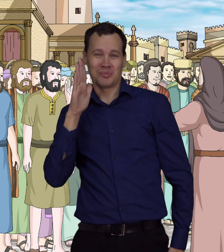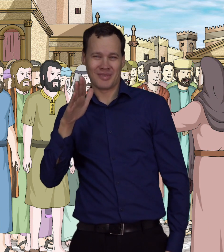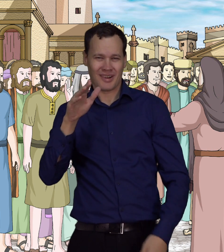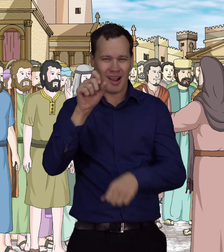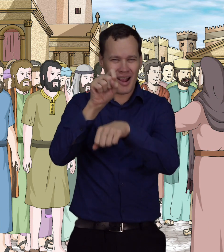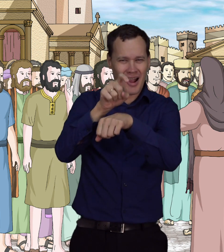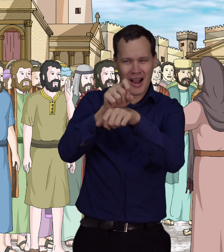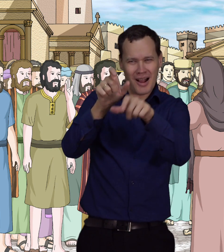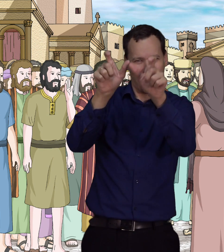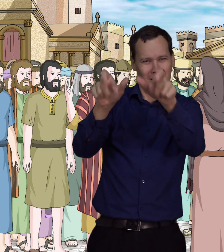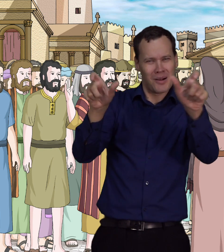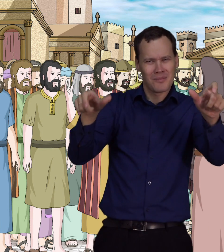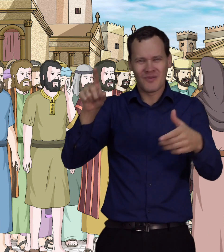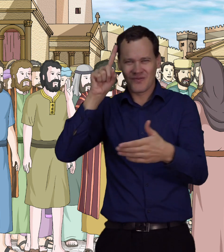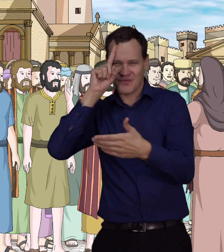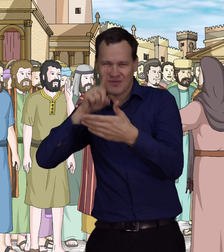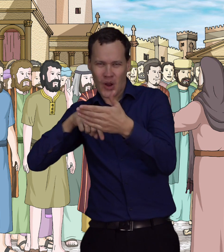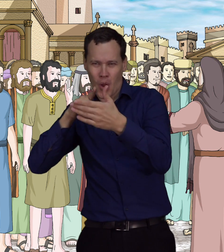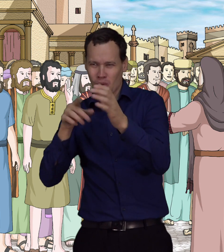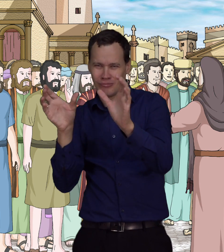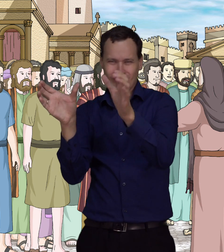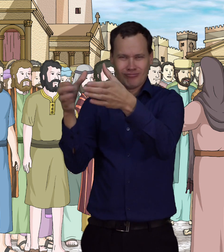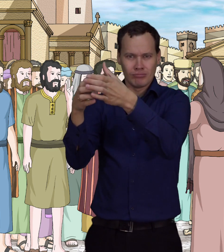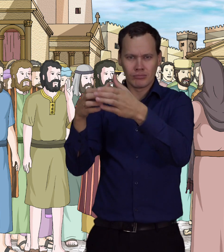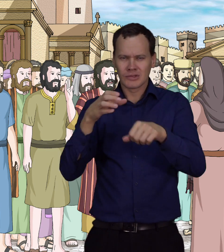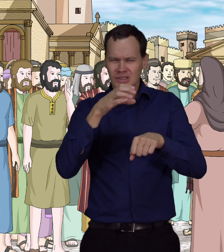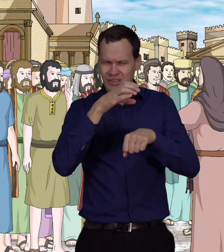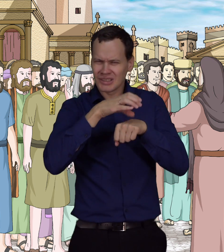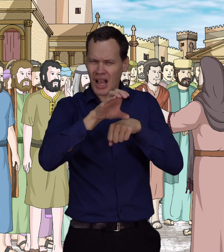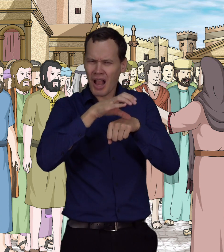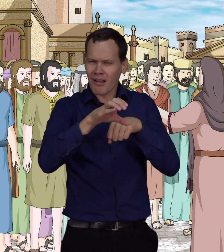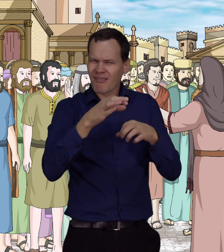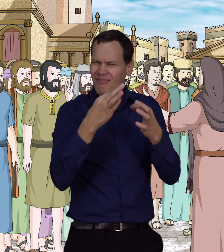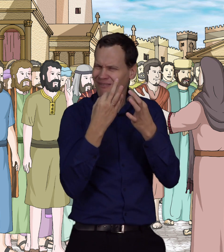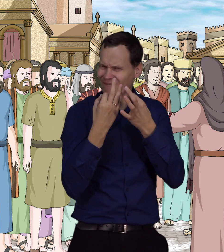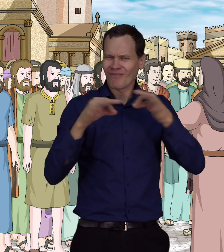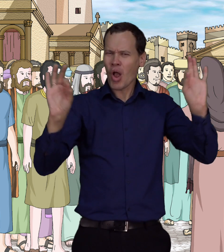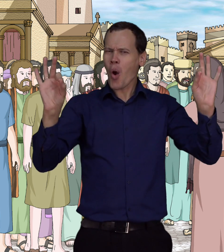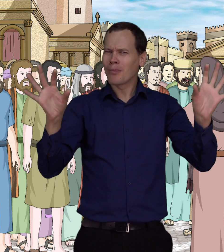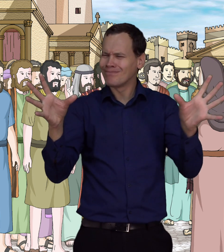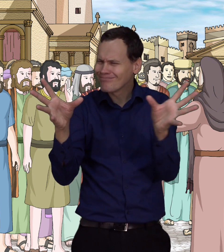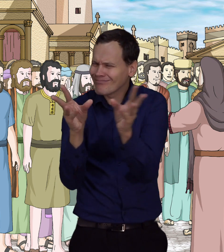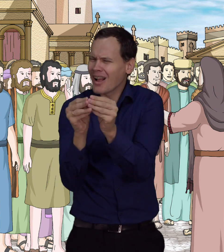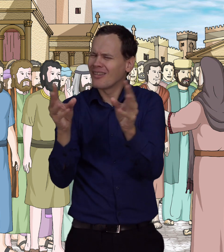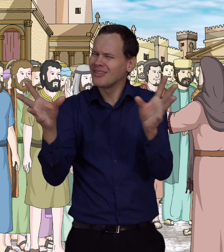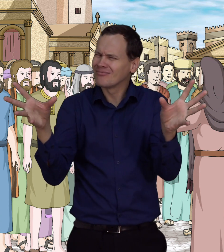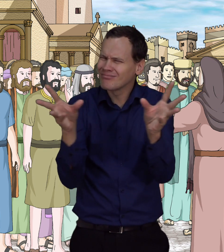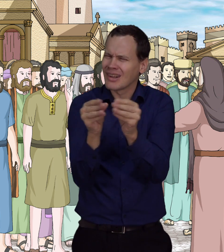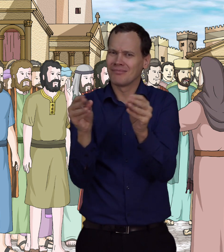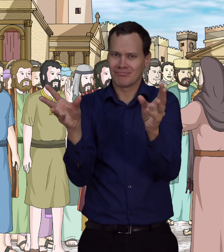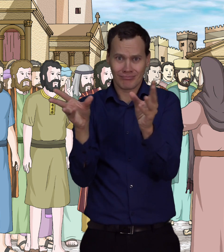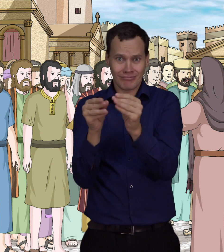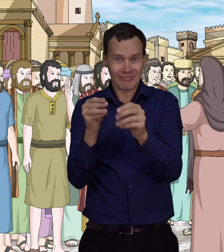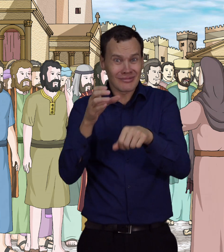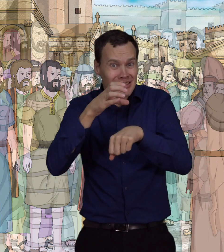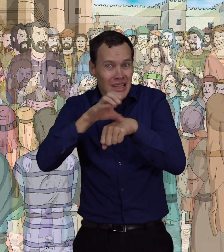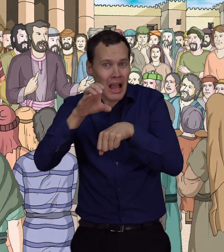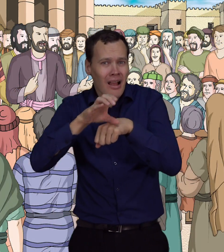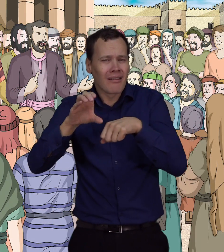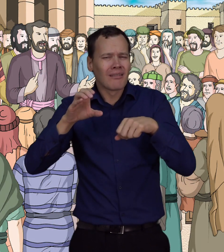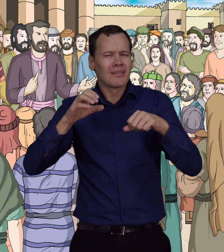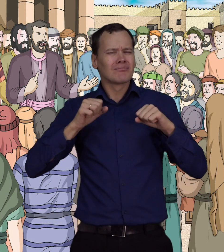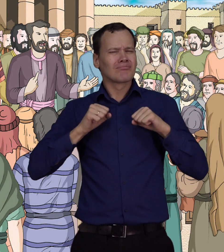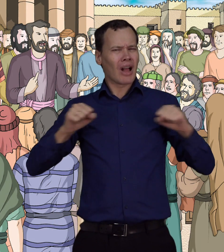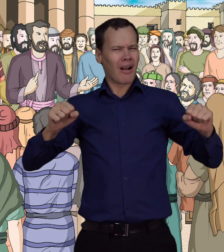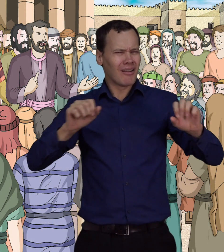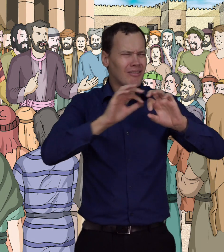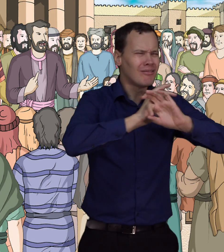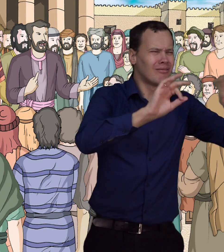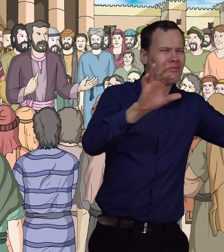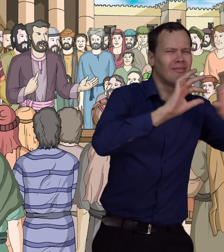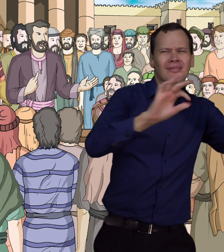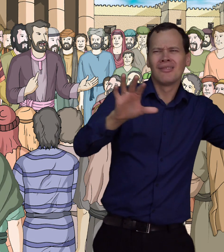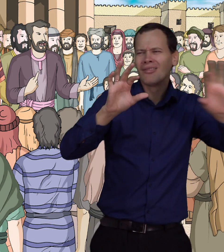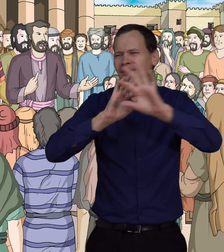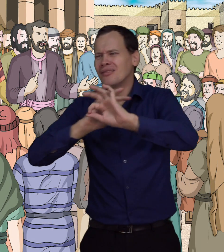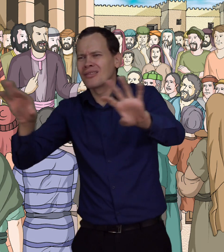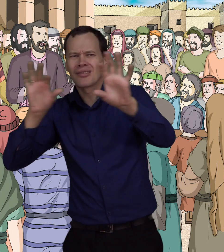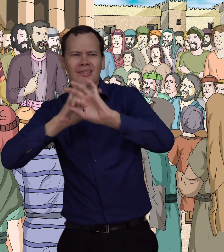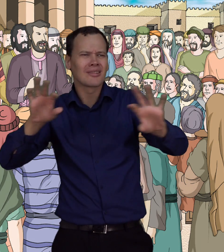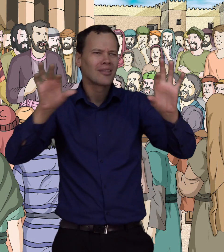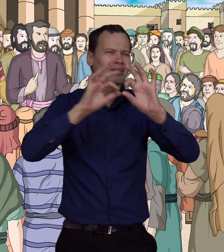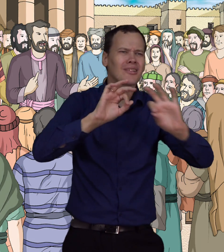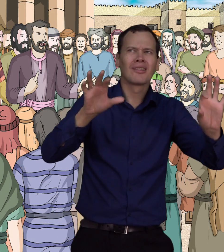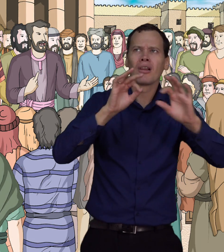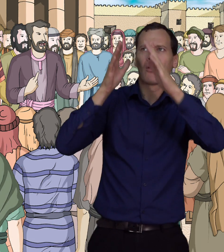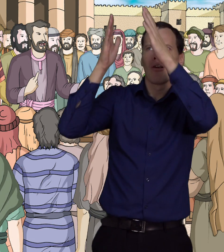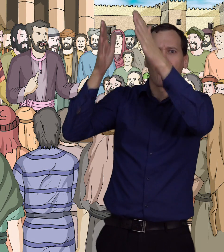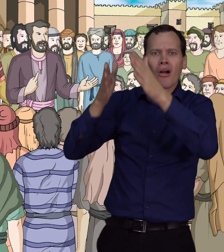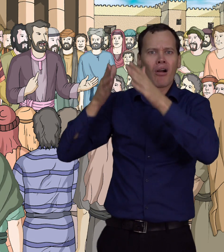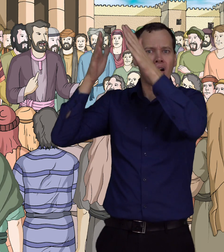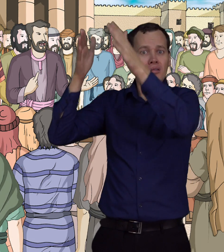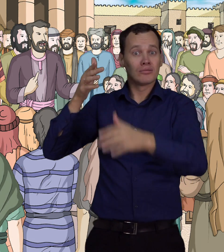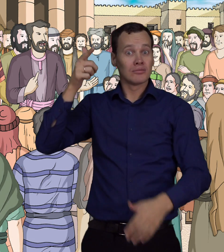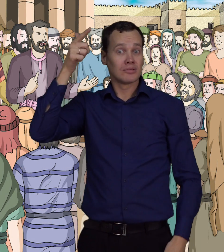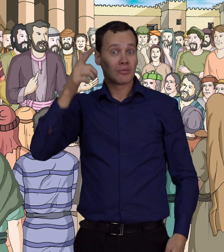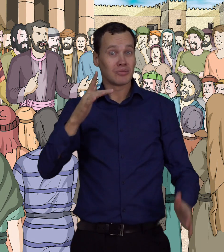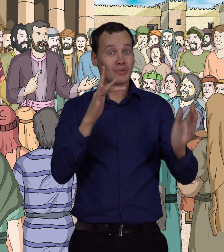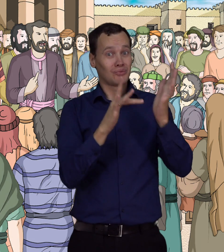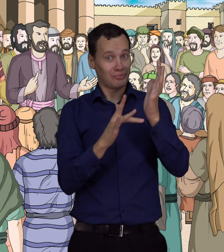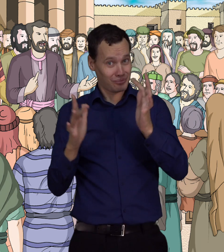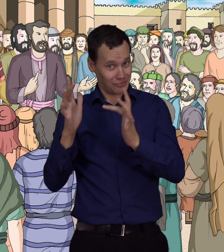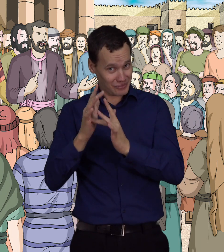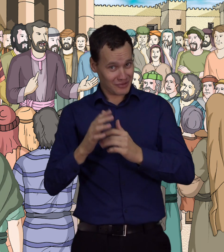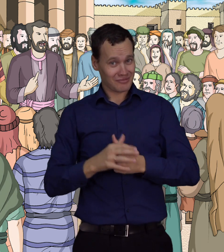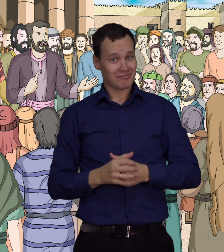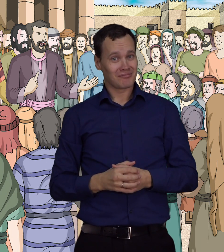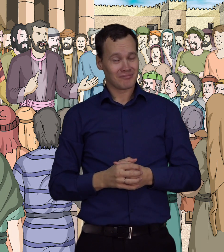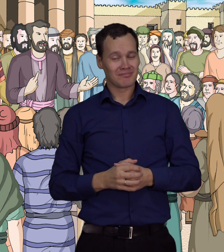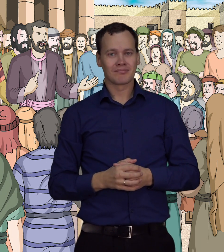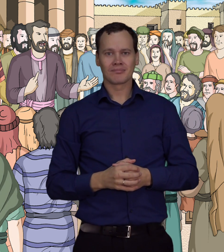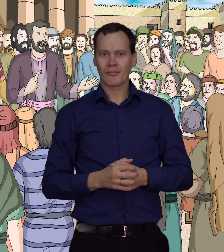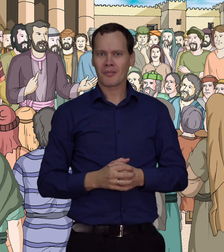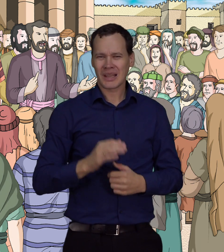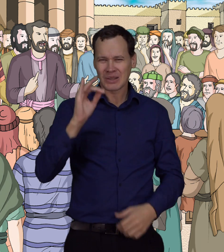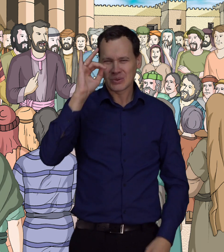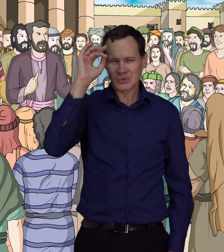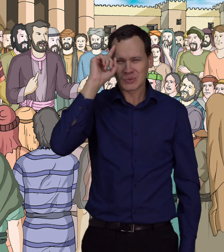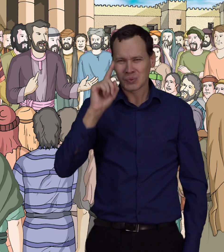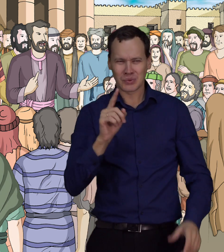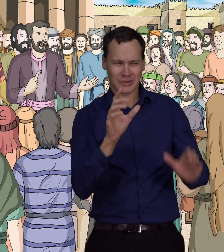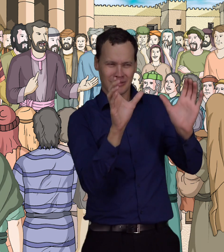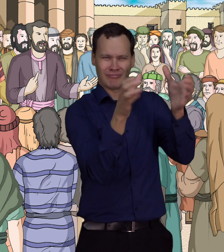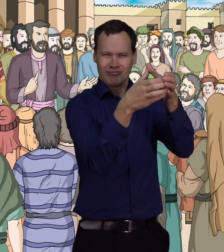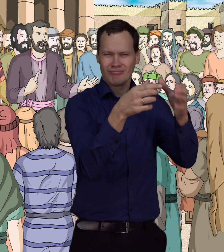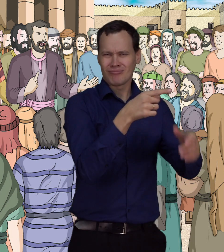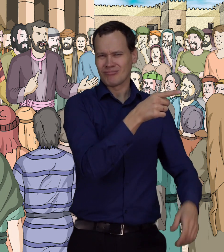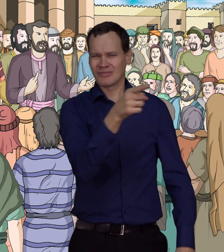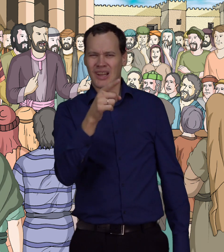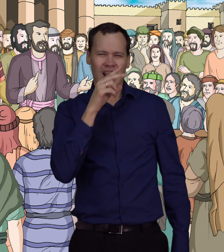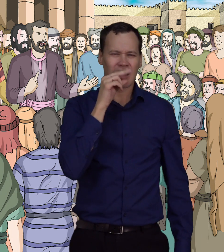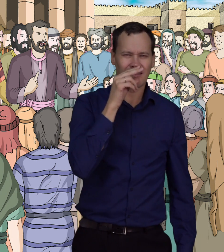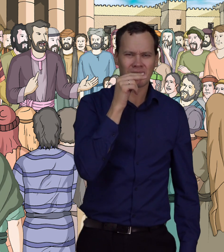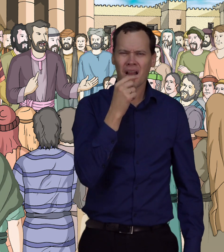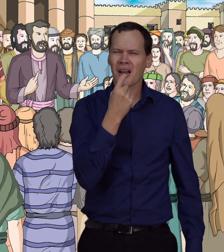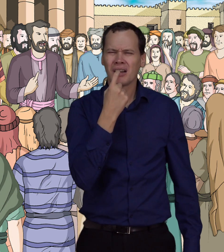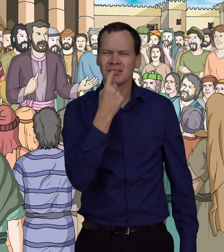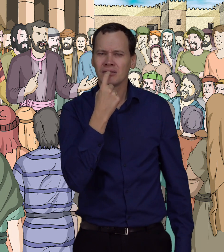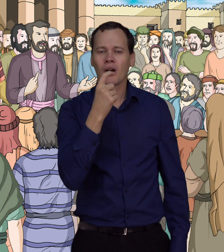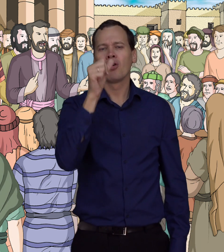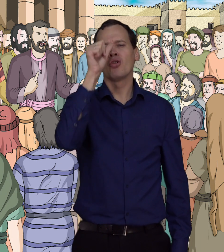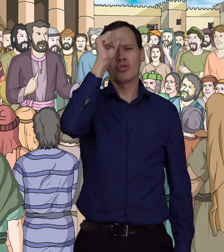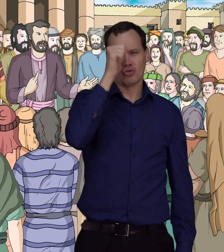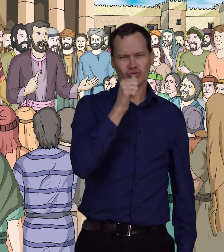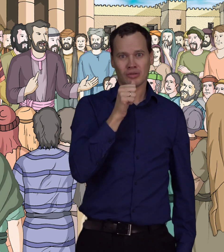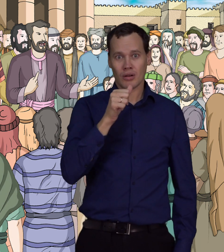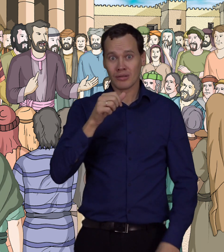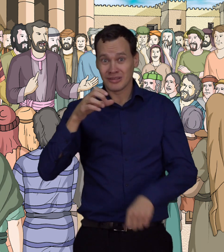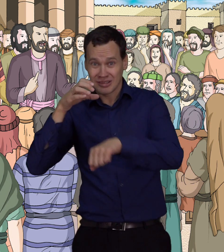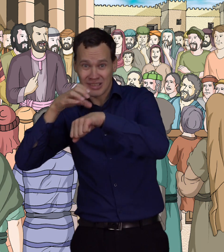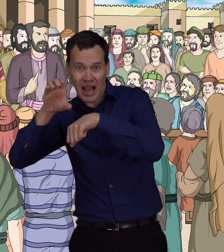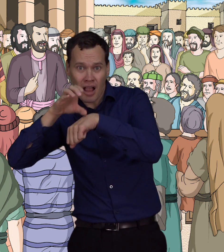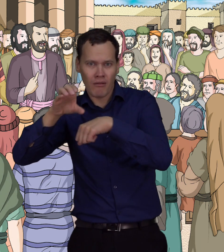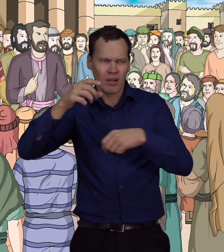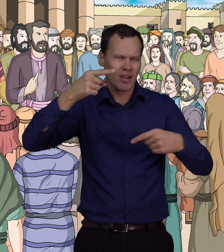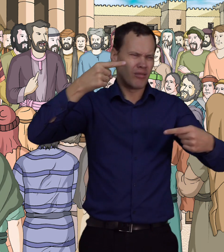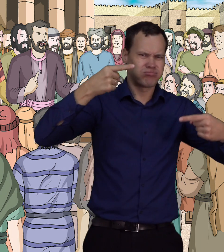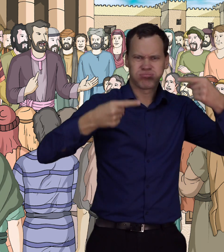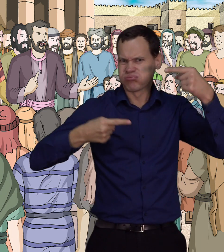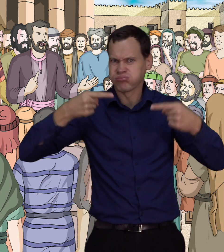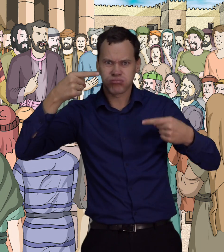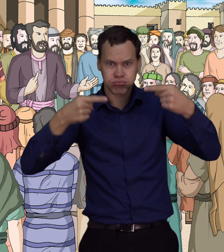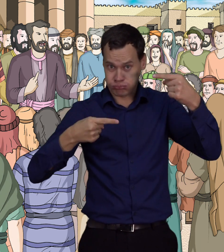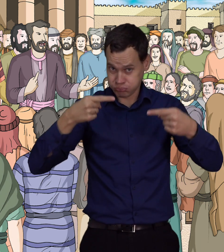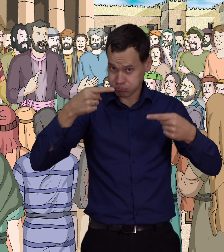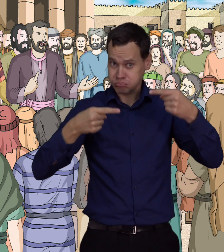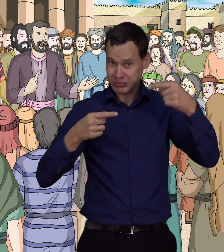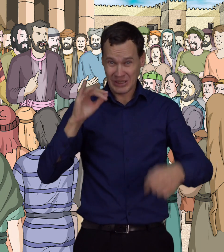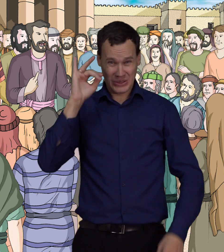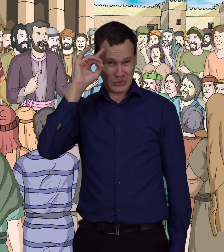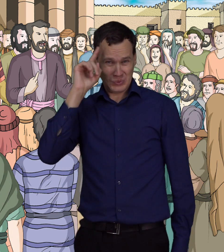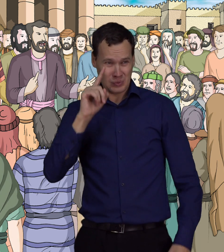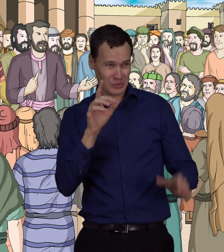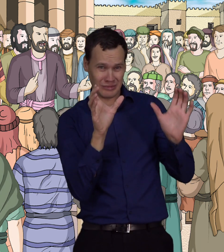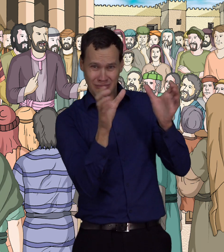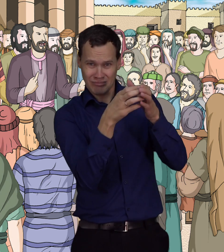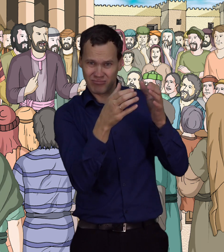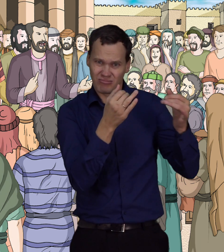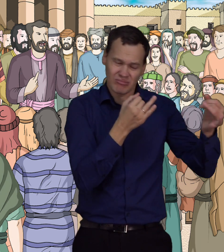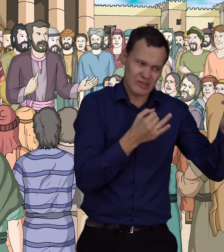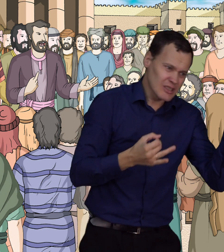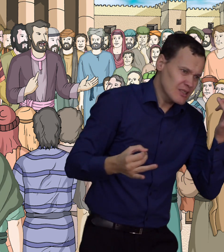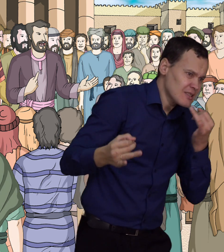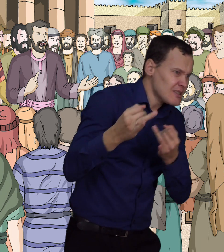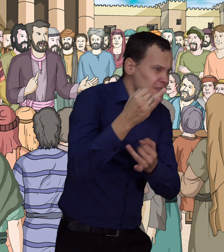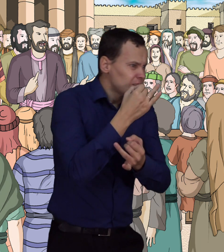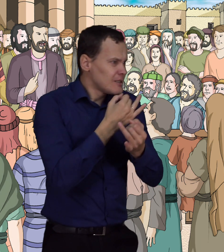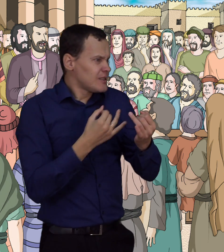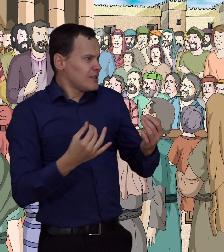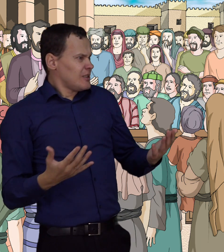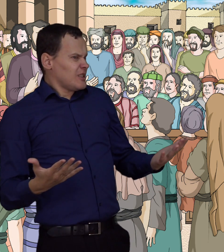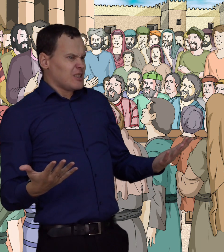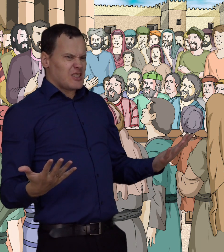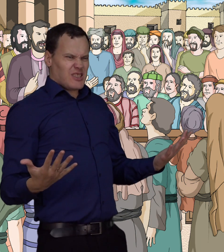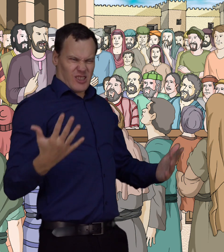So Saul stayed with them, moving about freely in Jerusalem and speaking boldly in the name of the Lord.